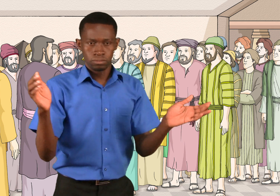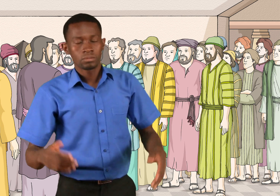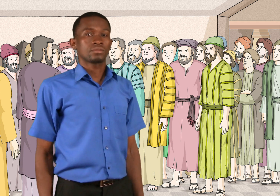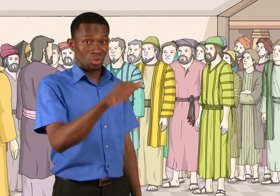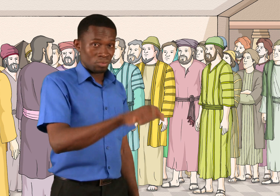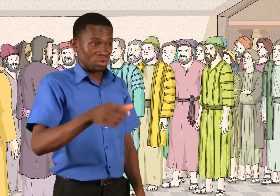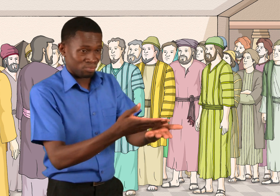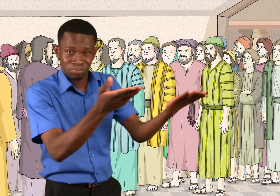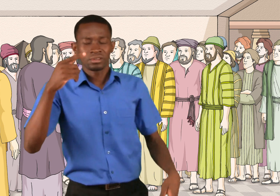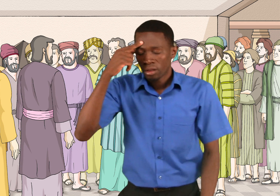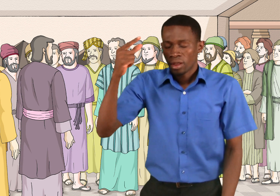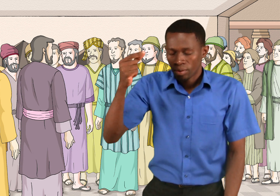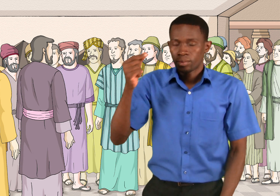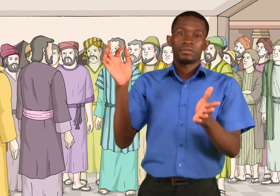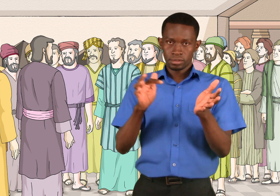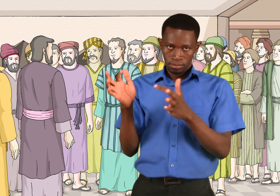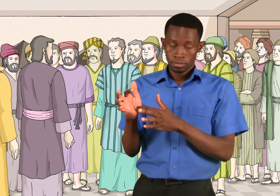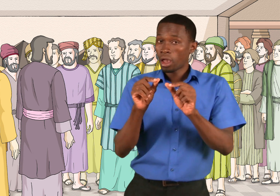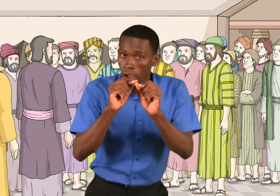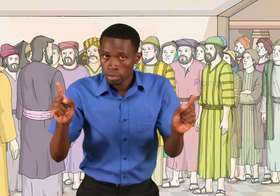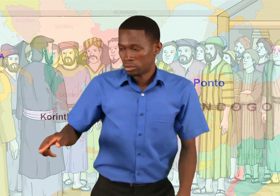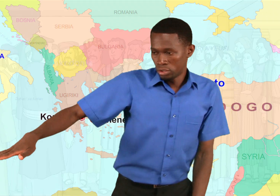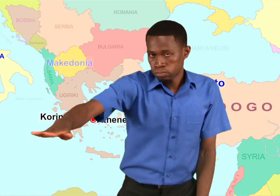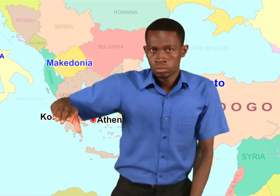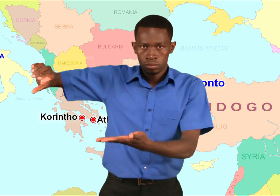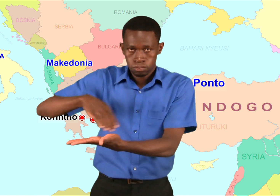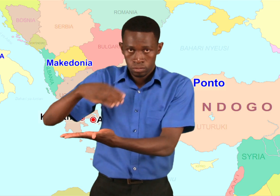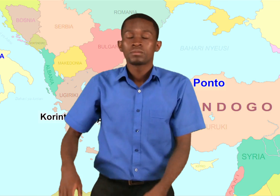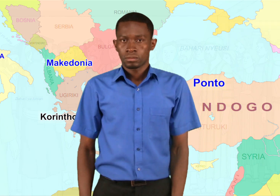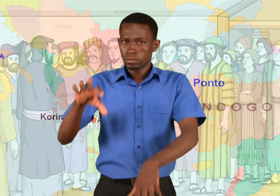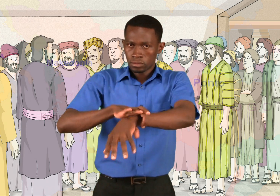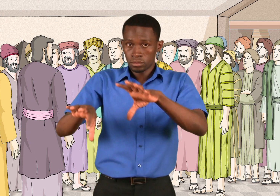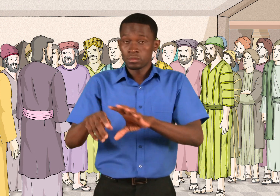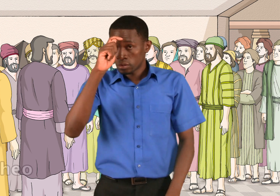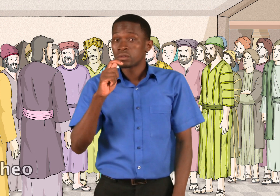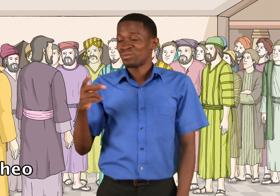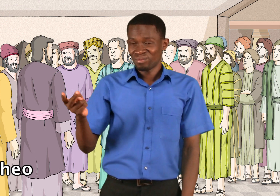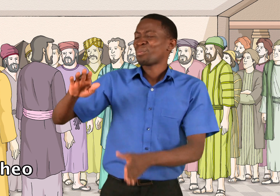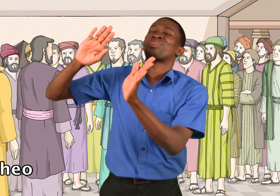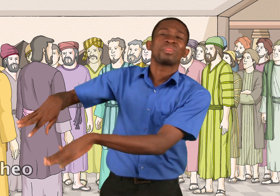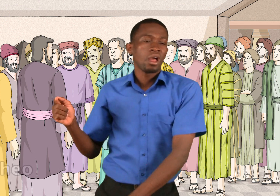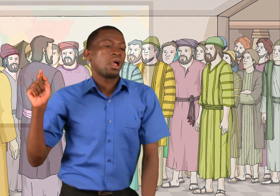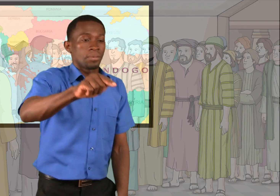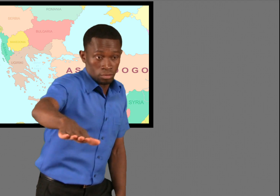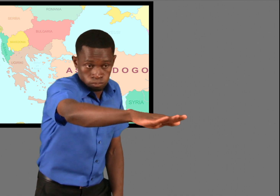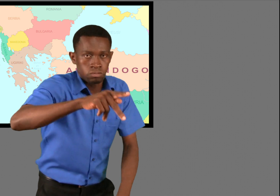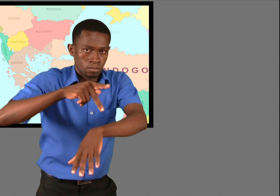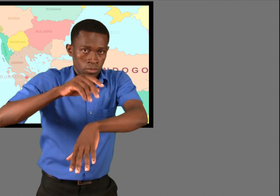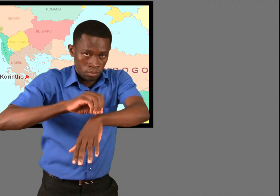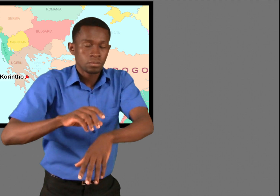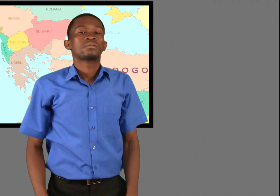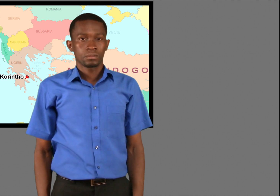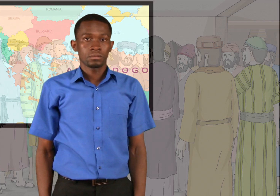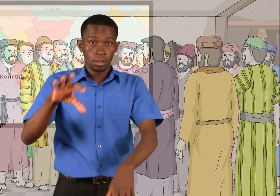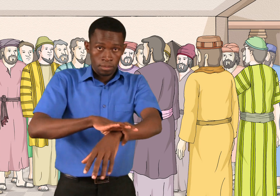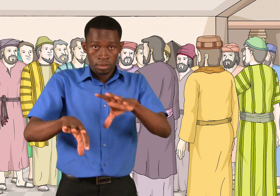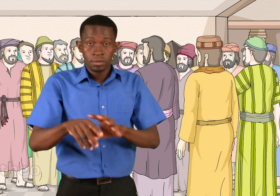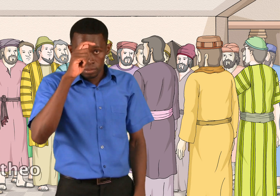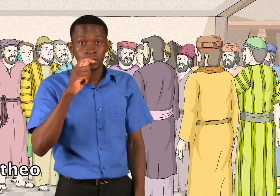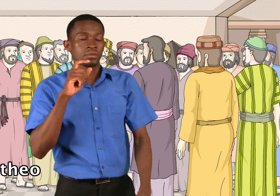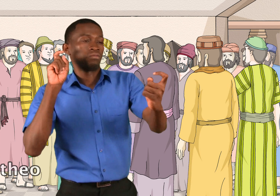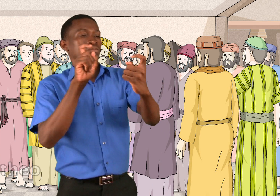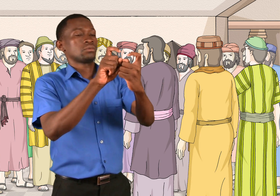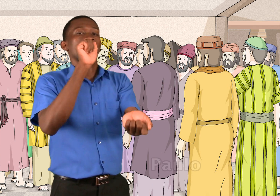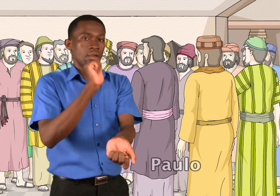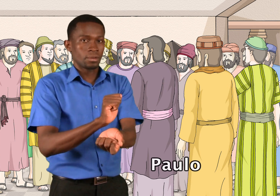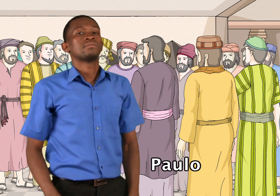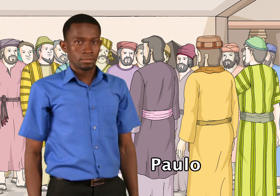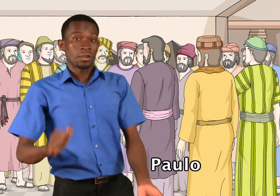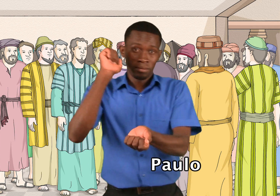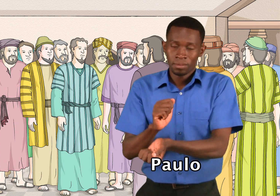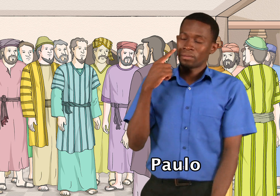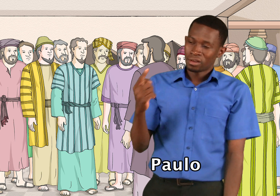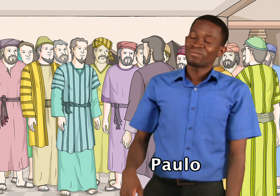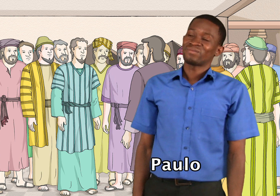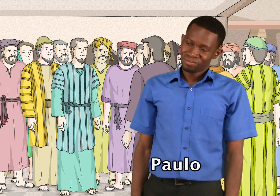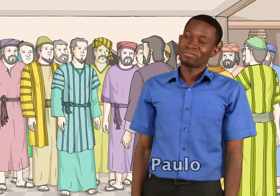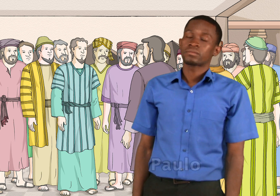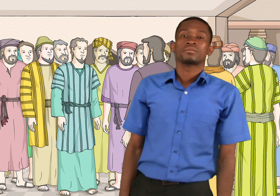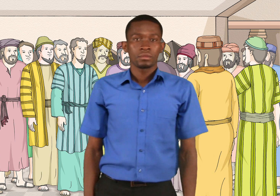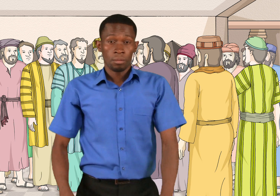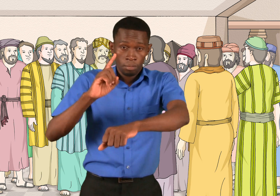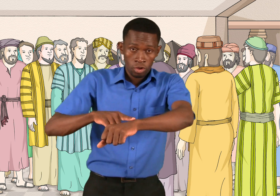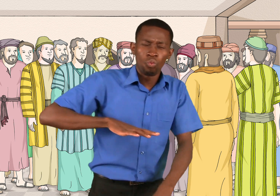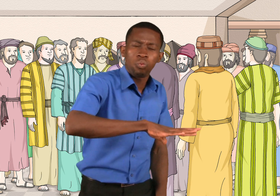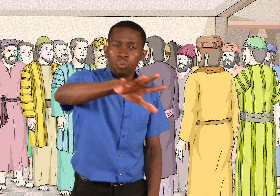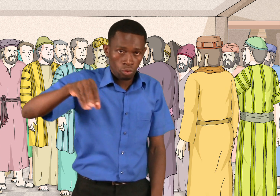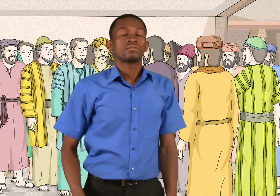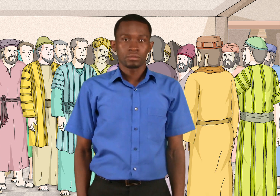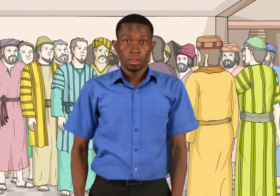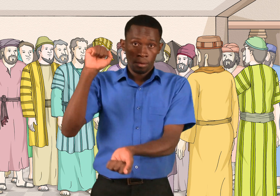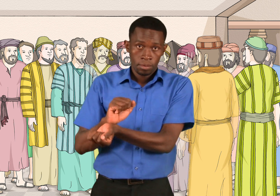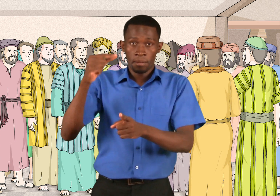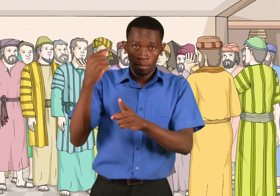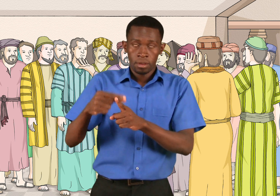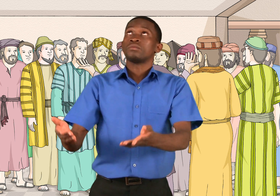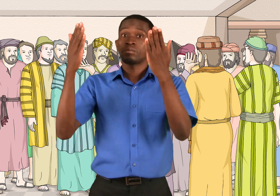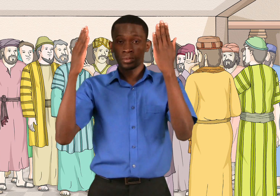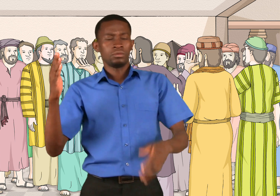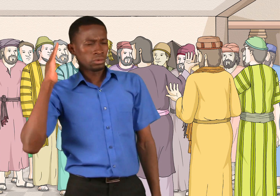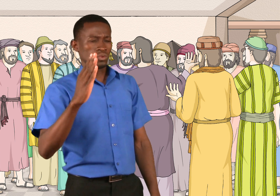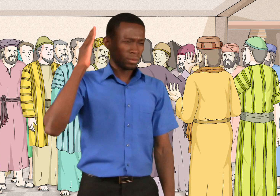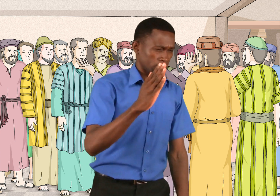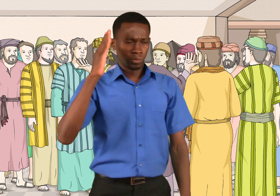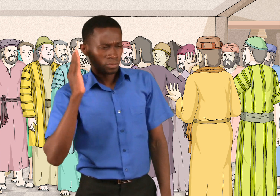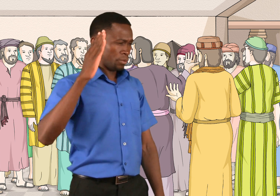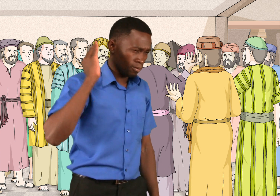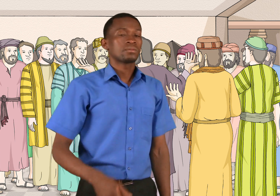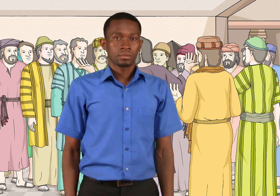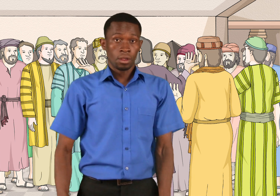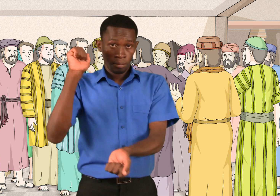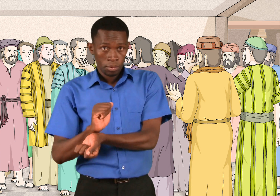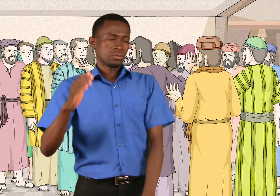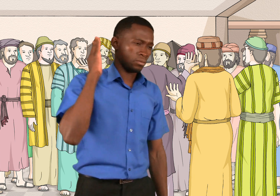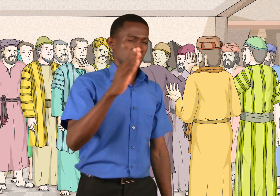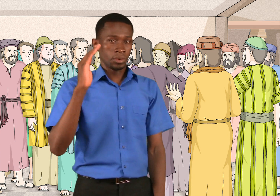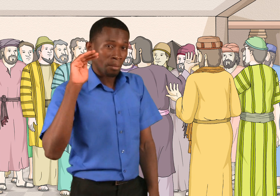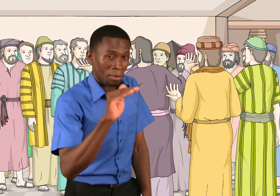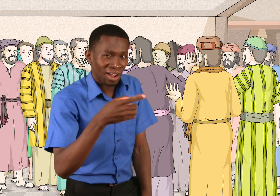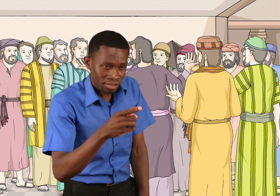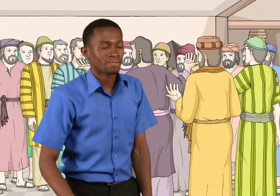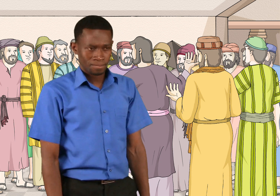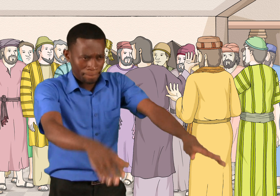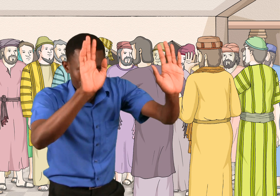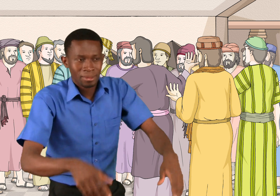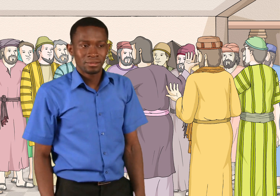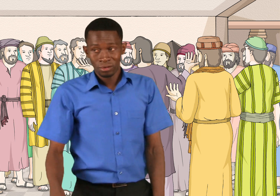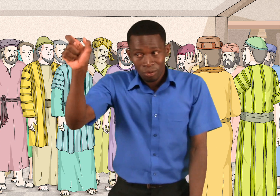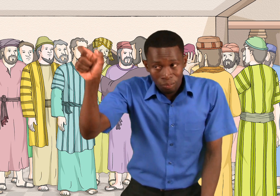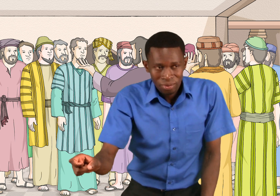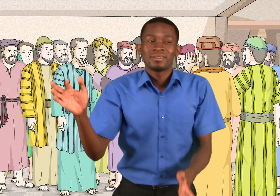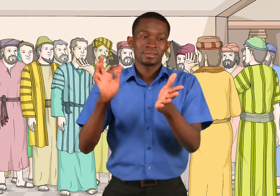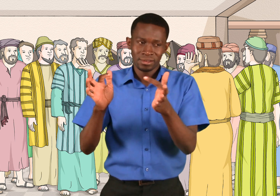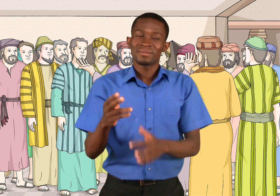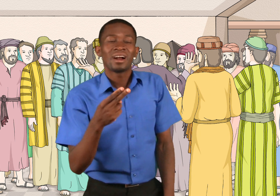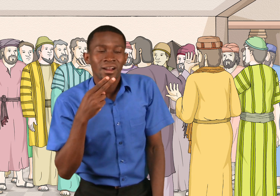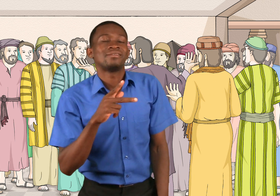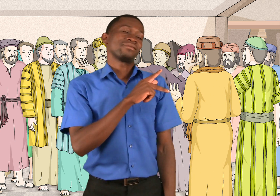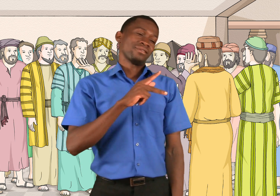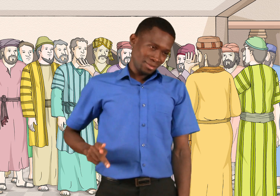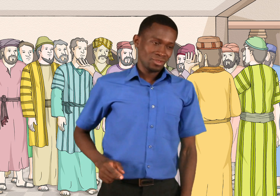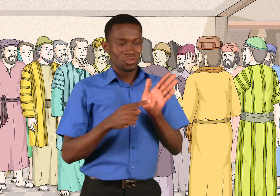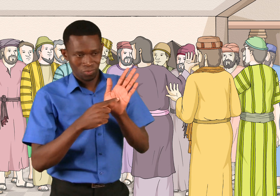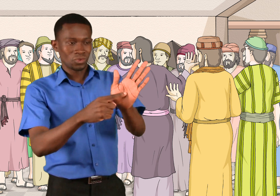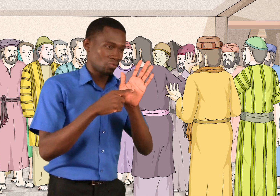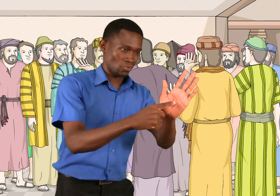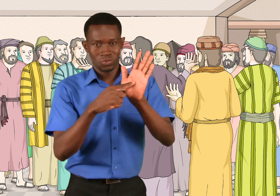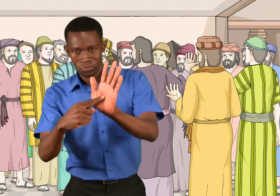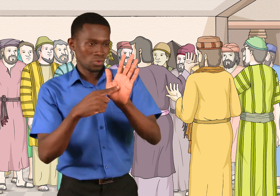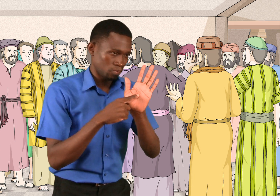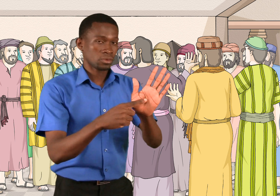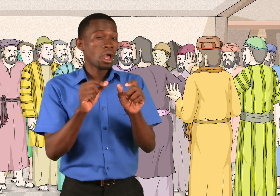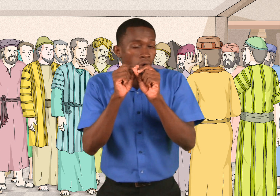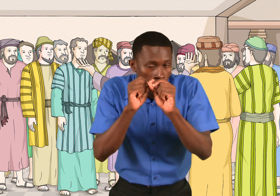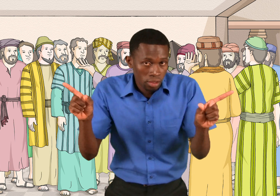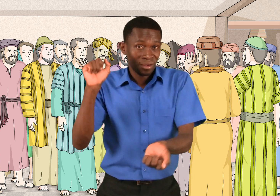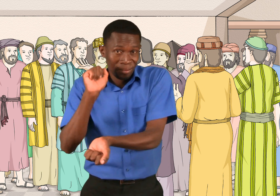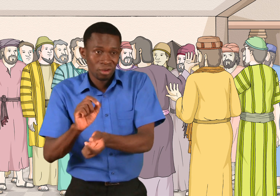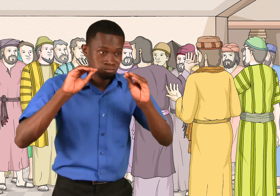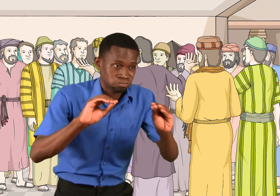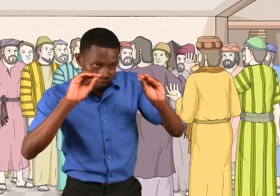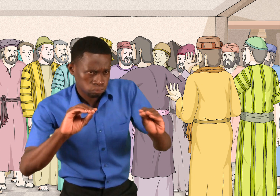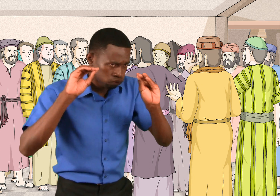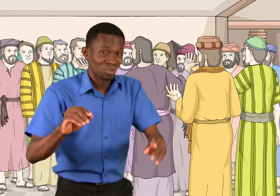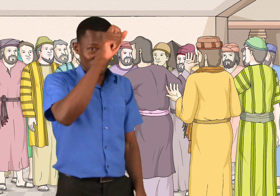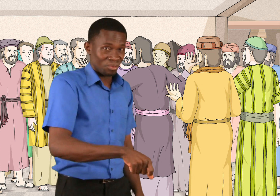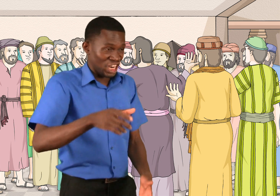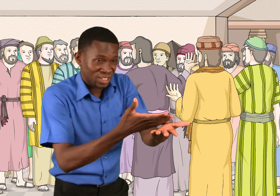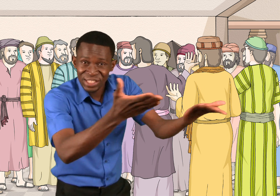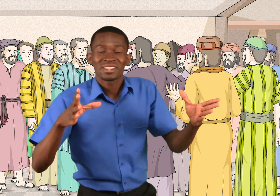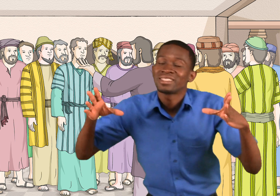And when Silas and Timothy came down from Macedonia, Paul devoted himself fully to the word, testifying to the Jews that Jesus is the Christ.